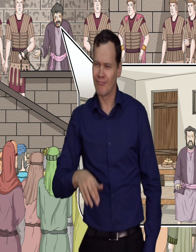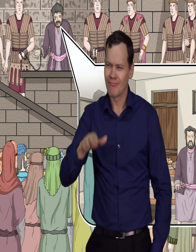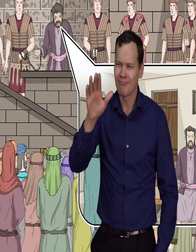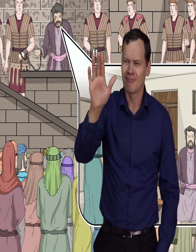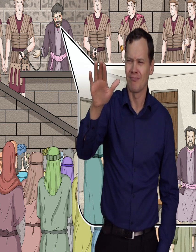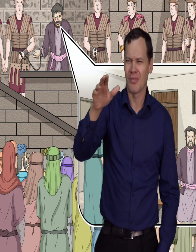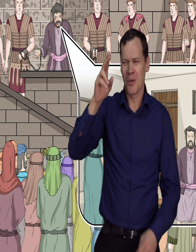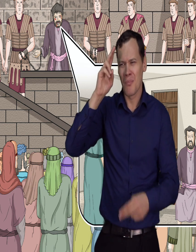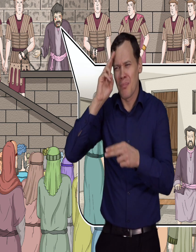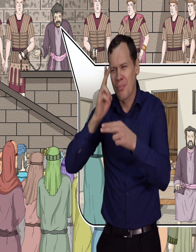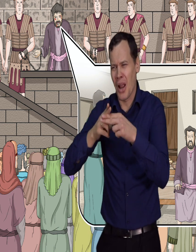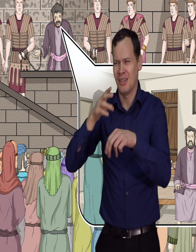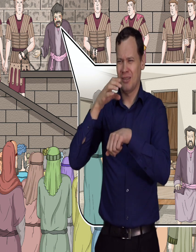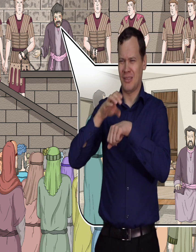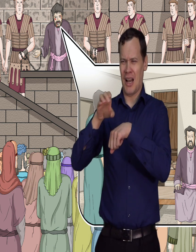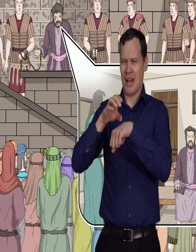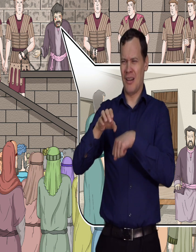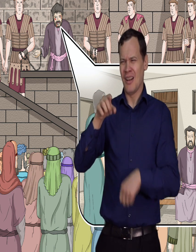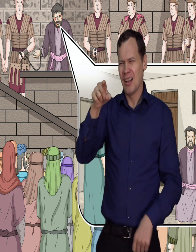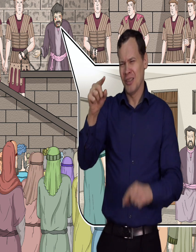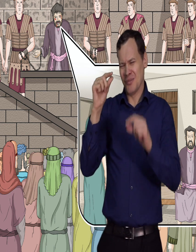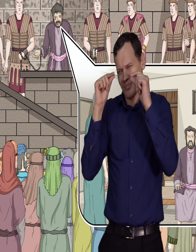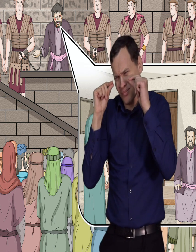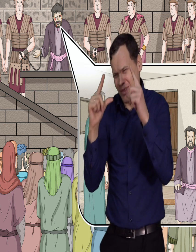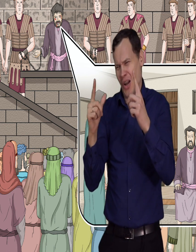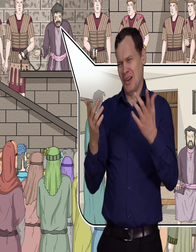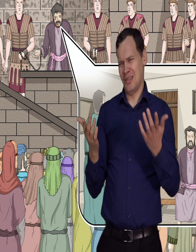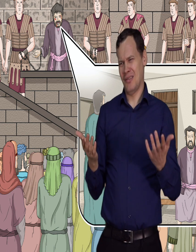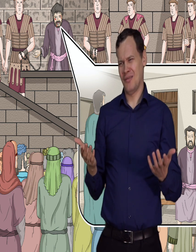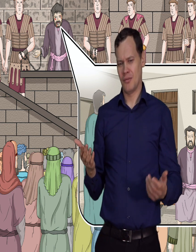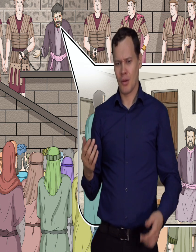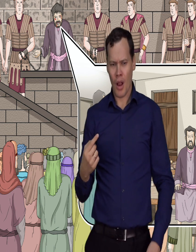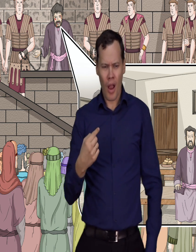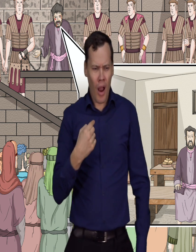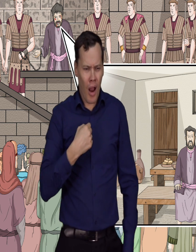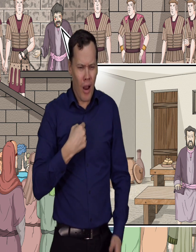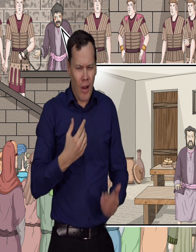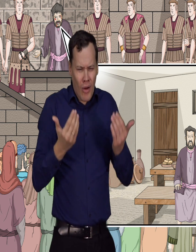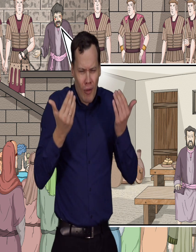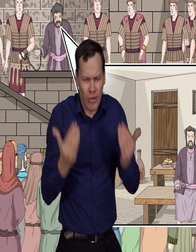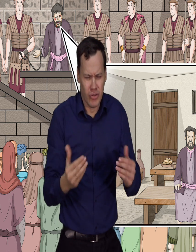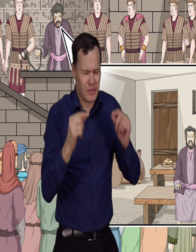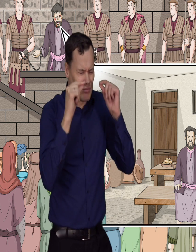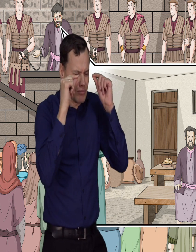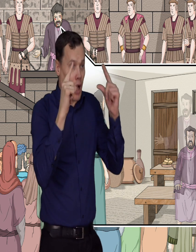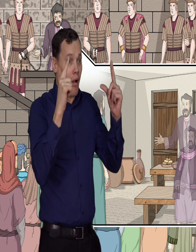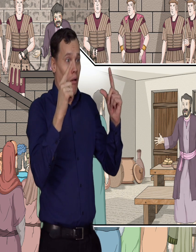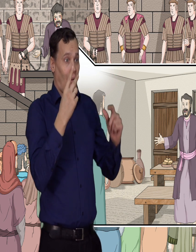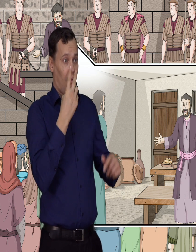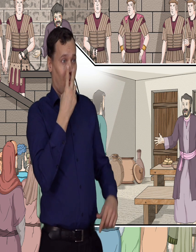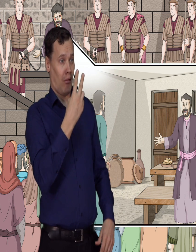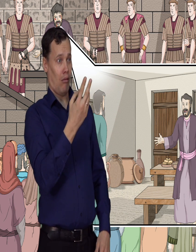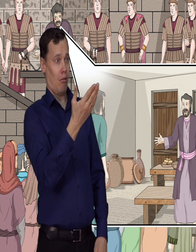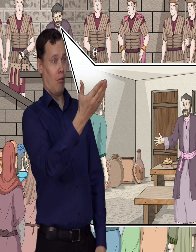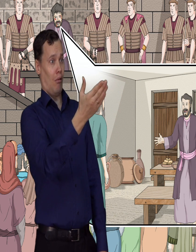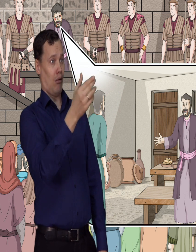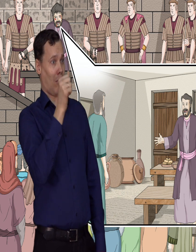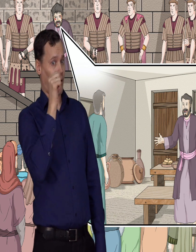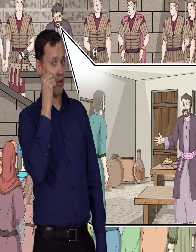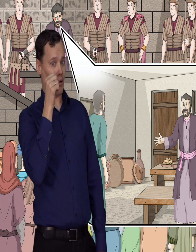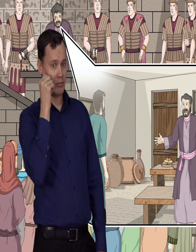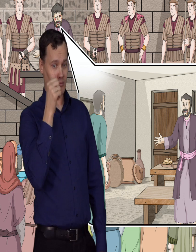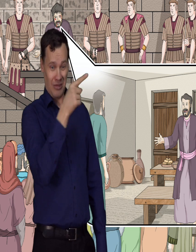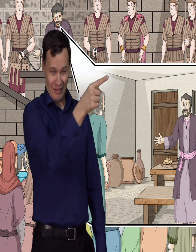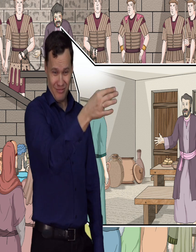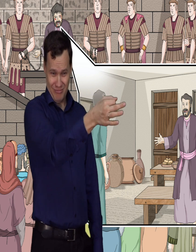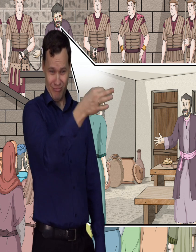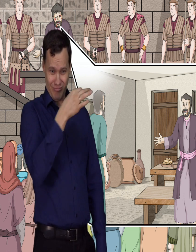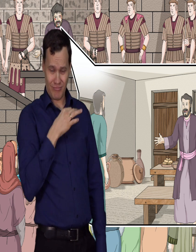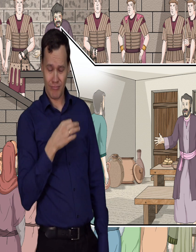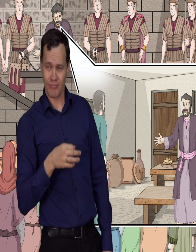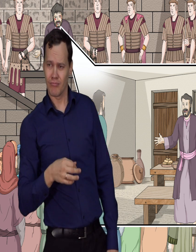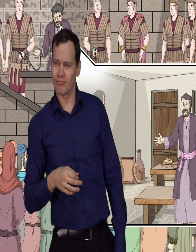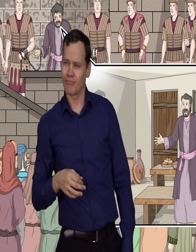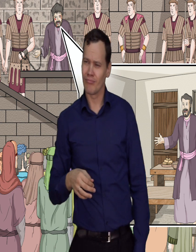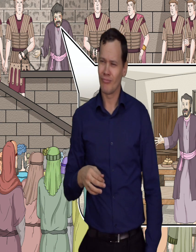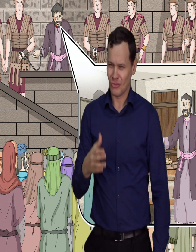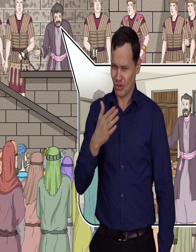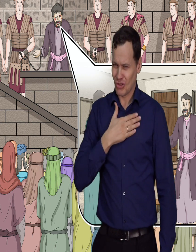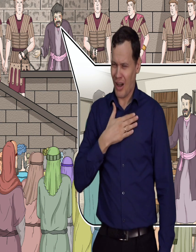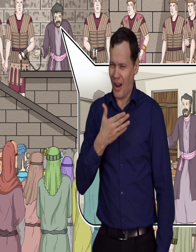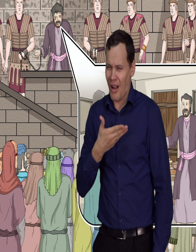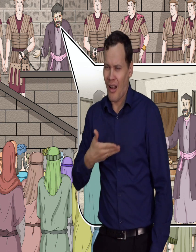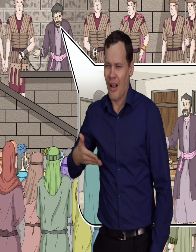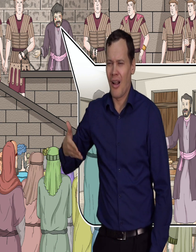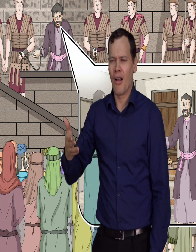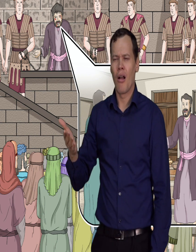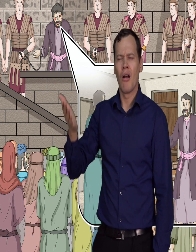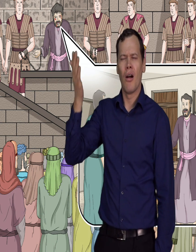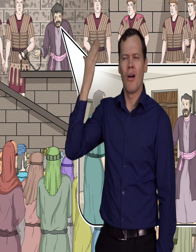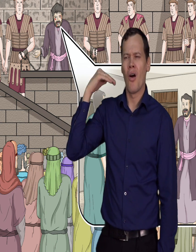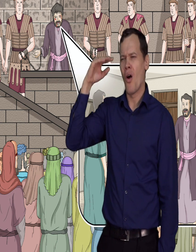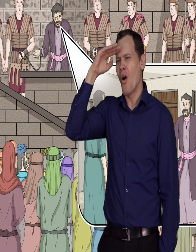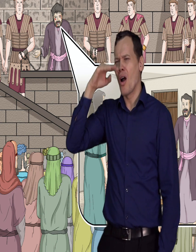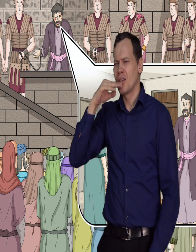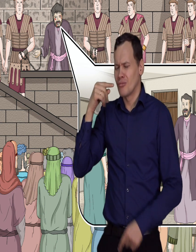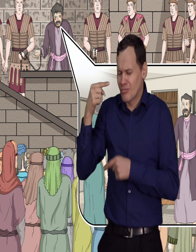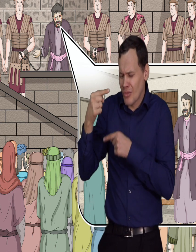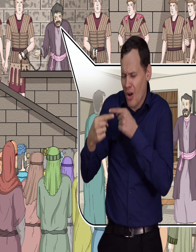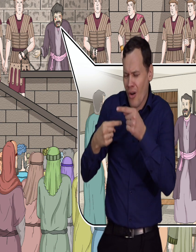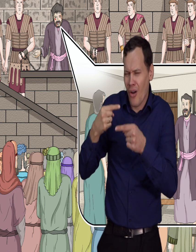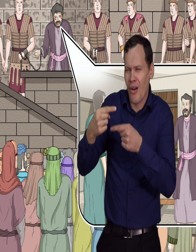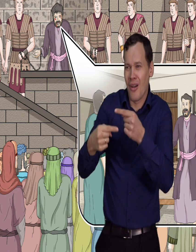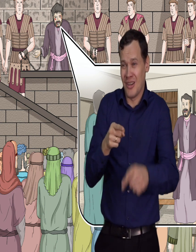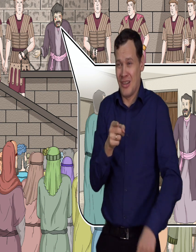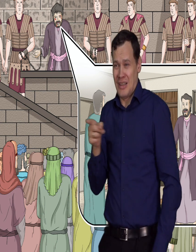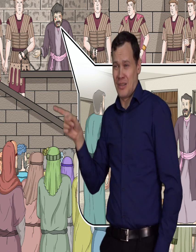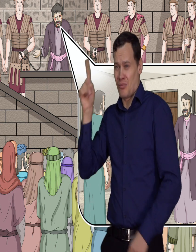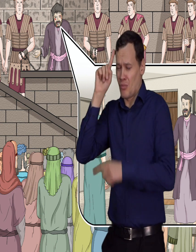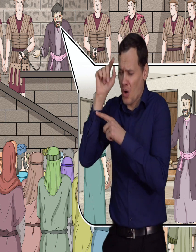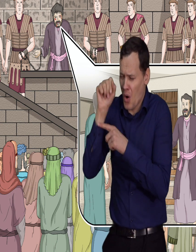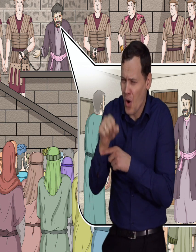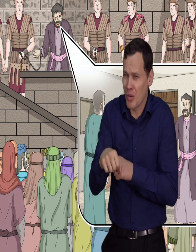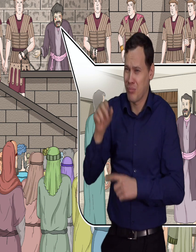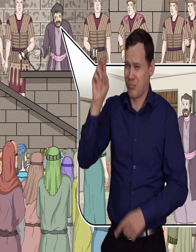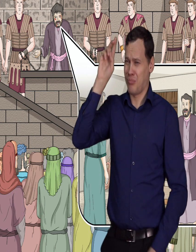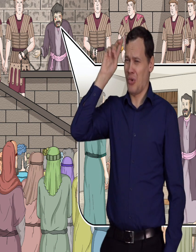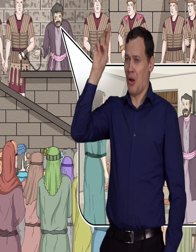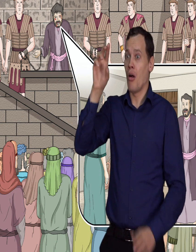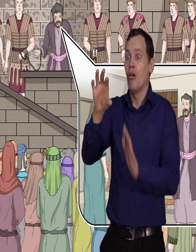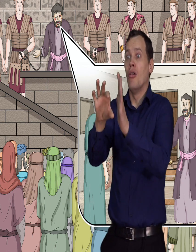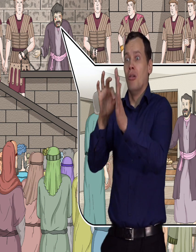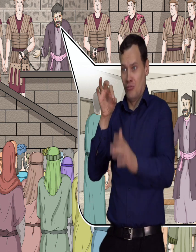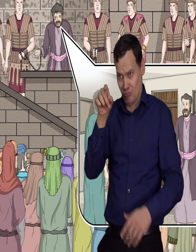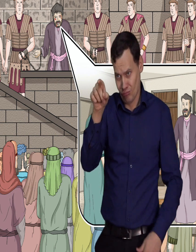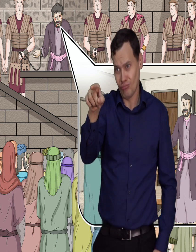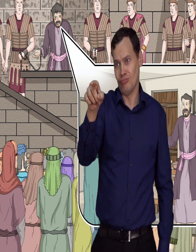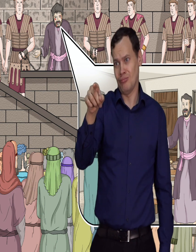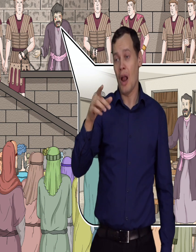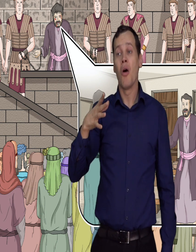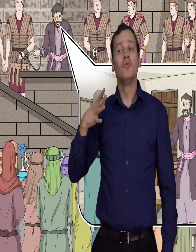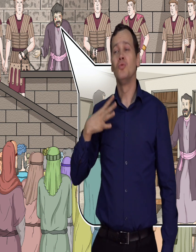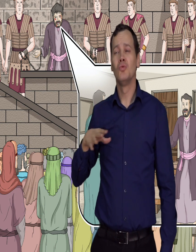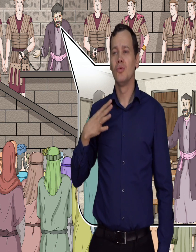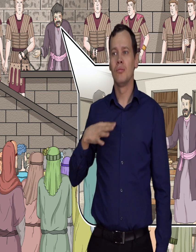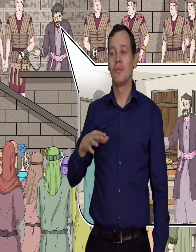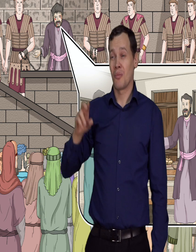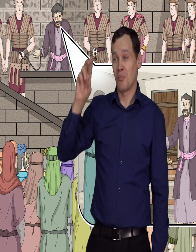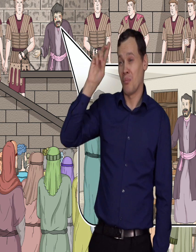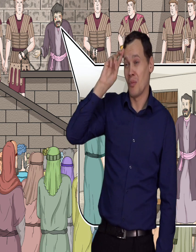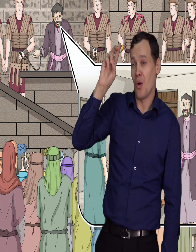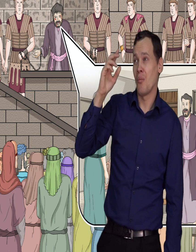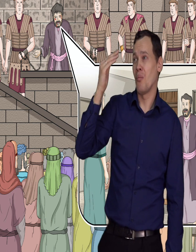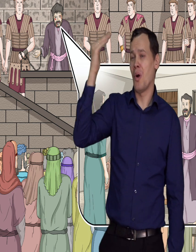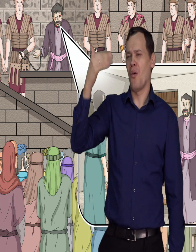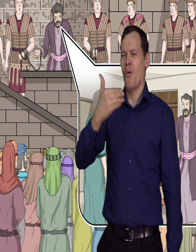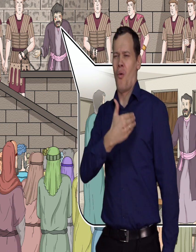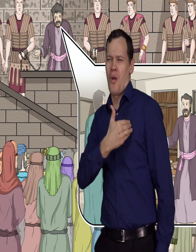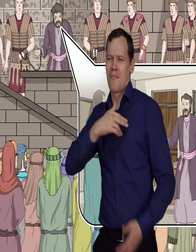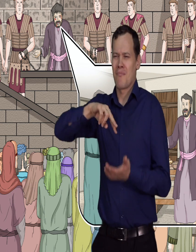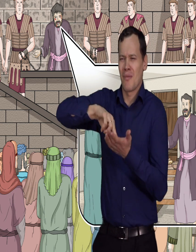‘Brother Saul,’ he said, ‘receive your sight.’ And at that moment I could see him.